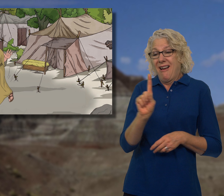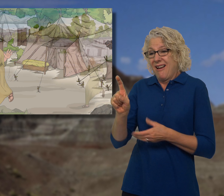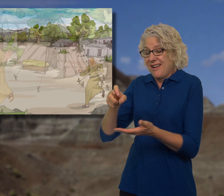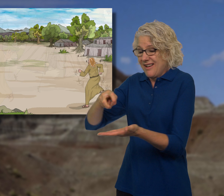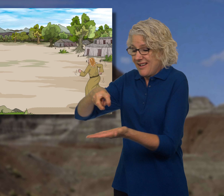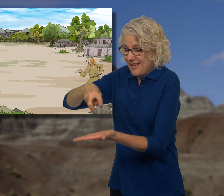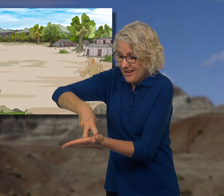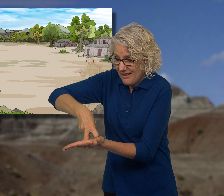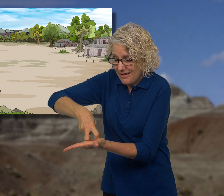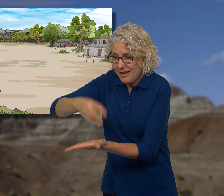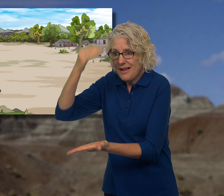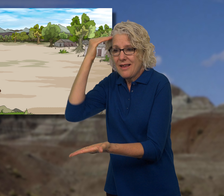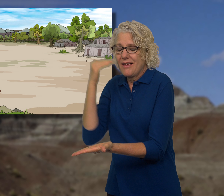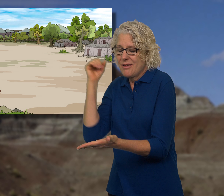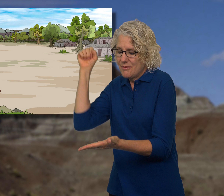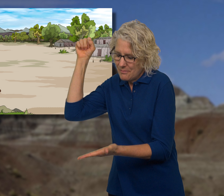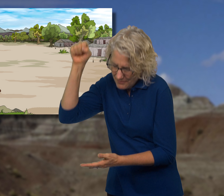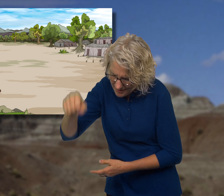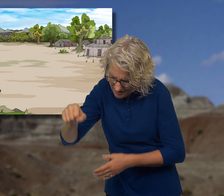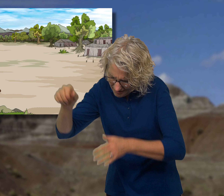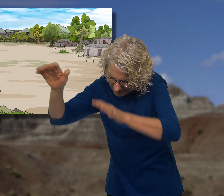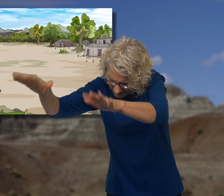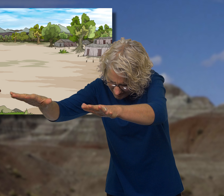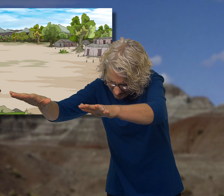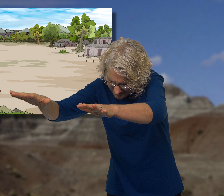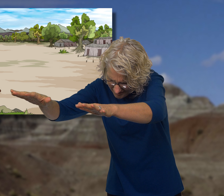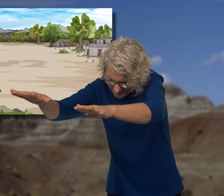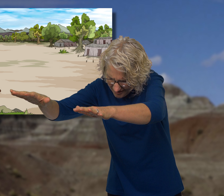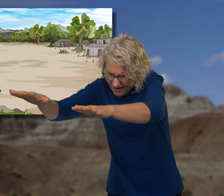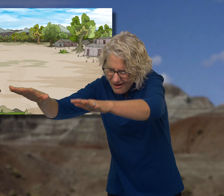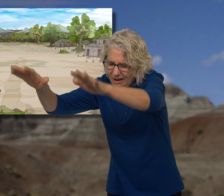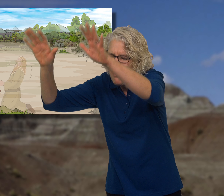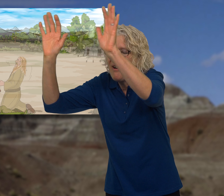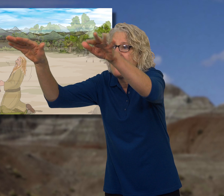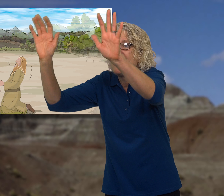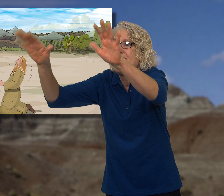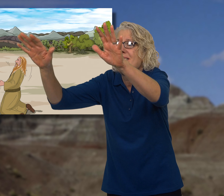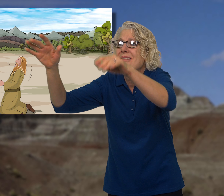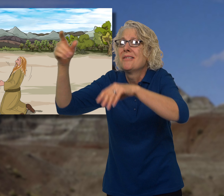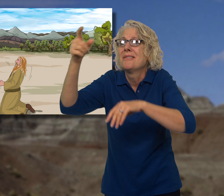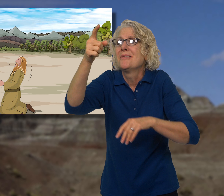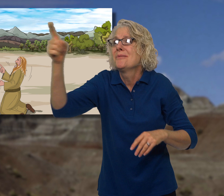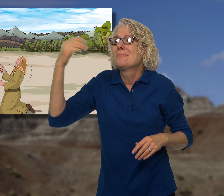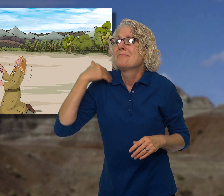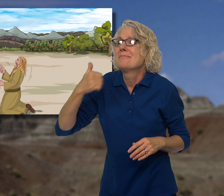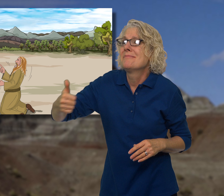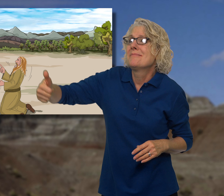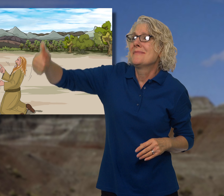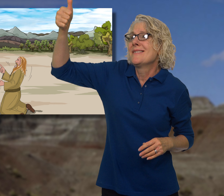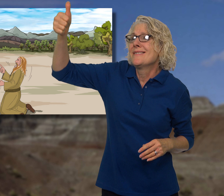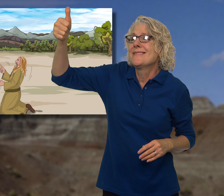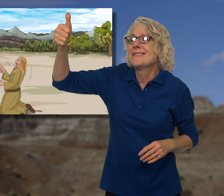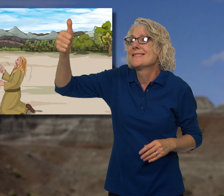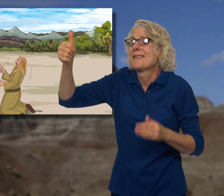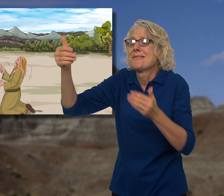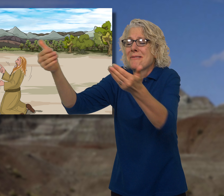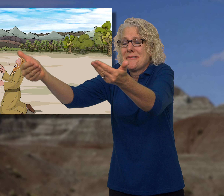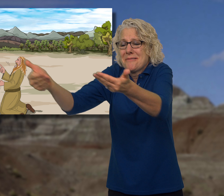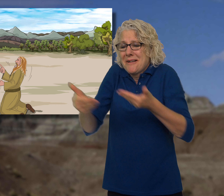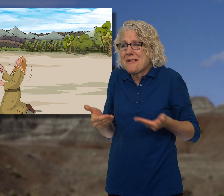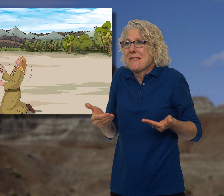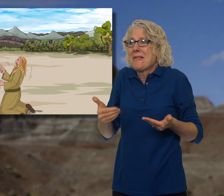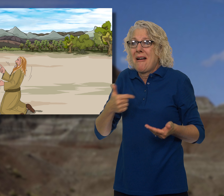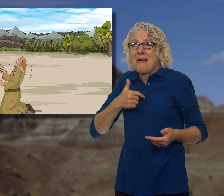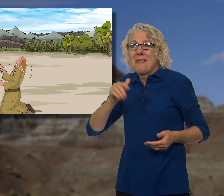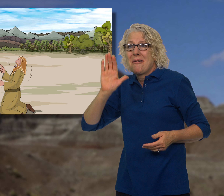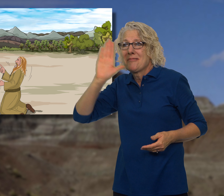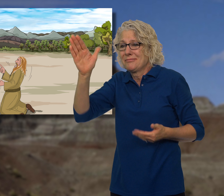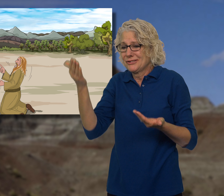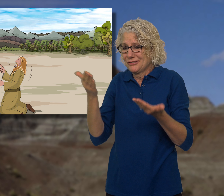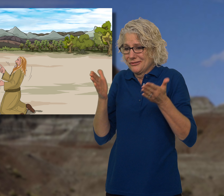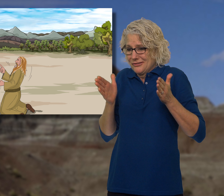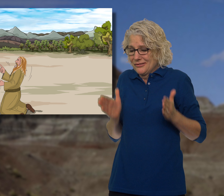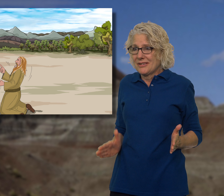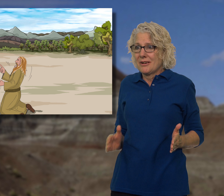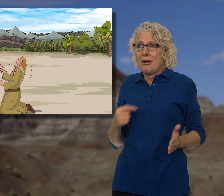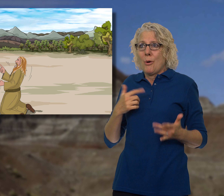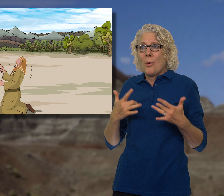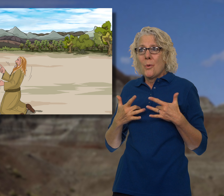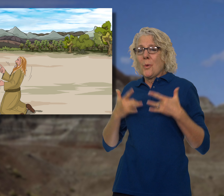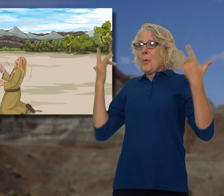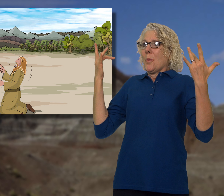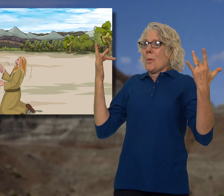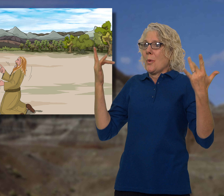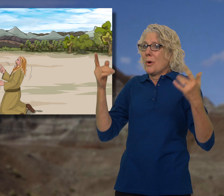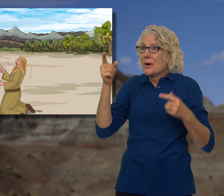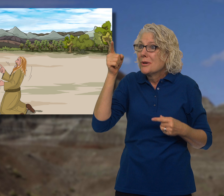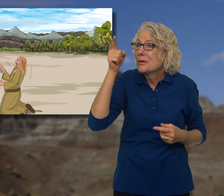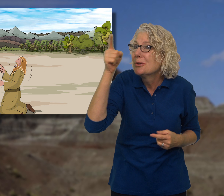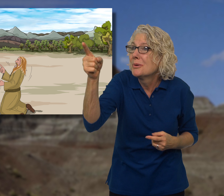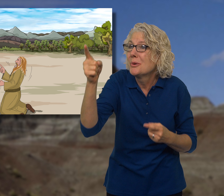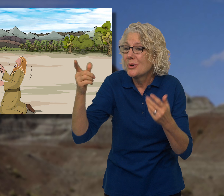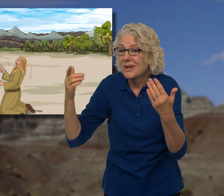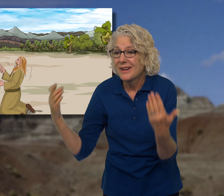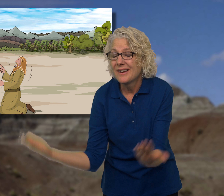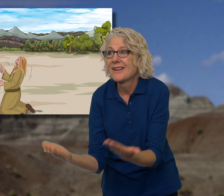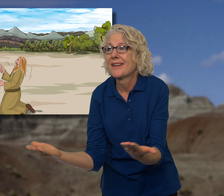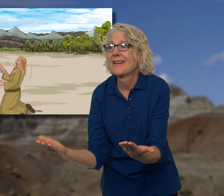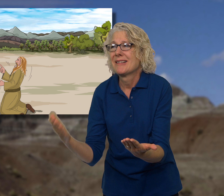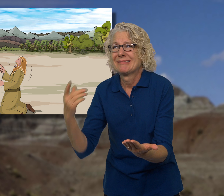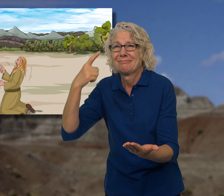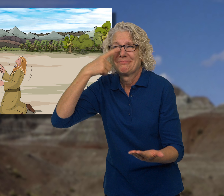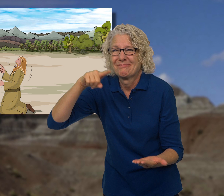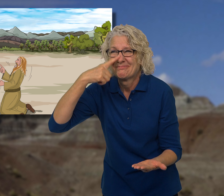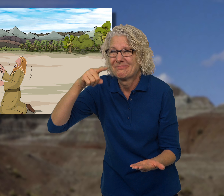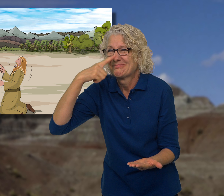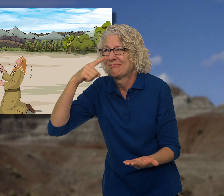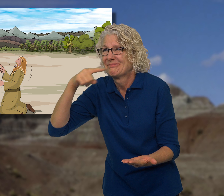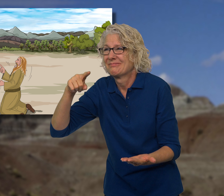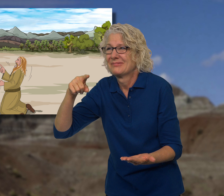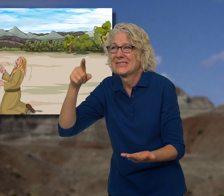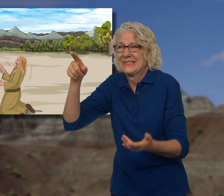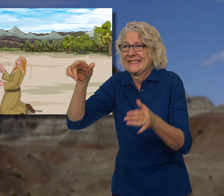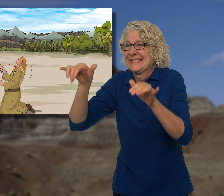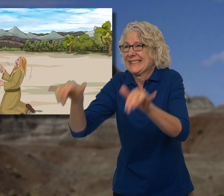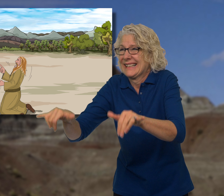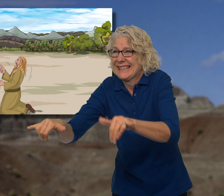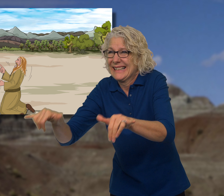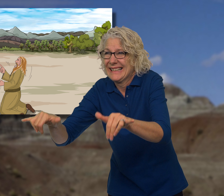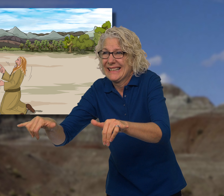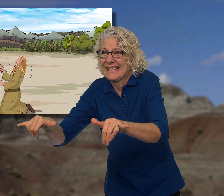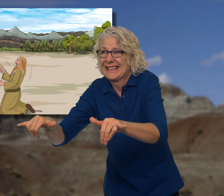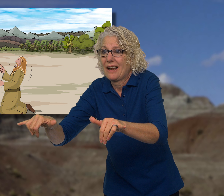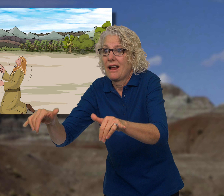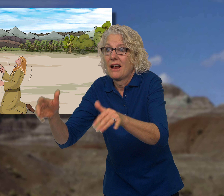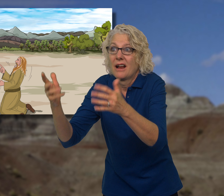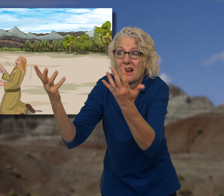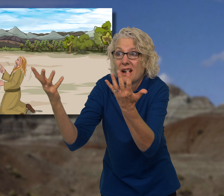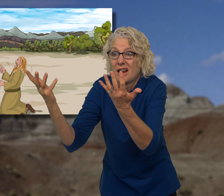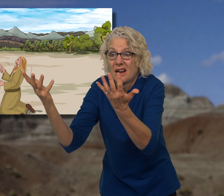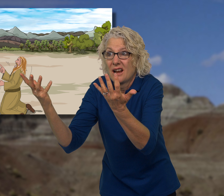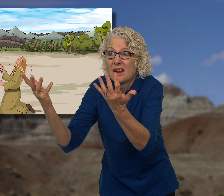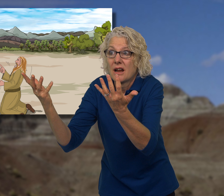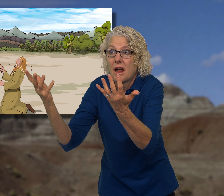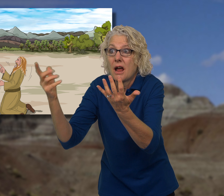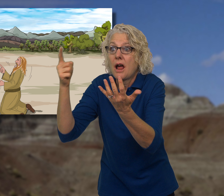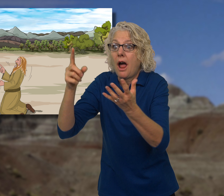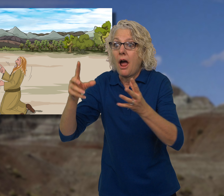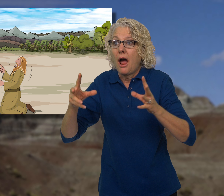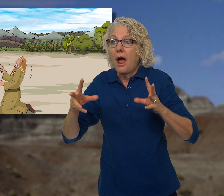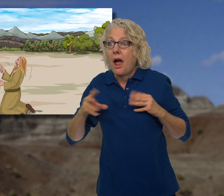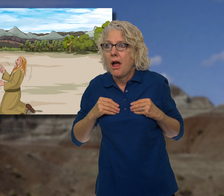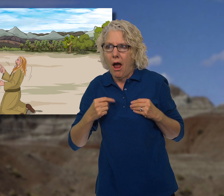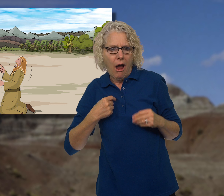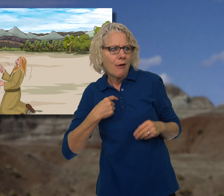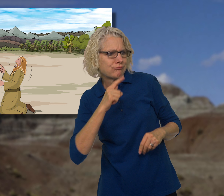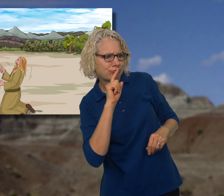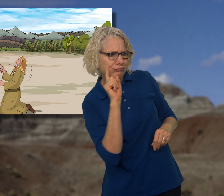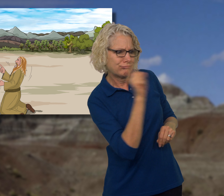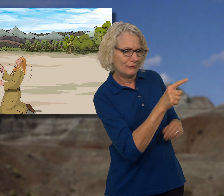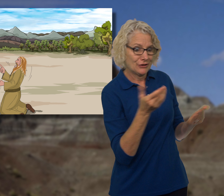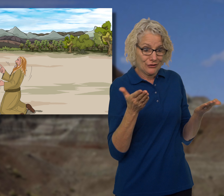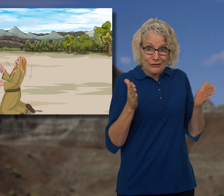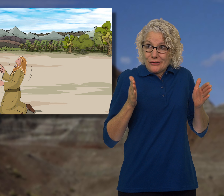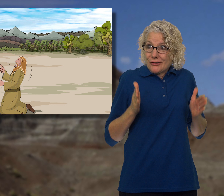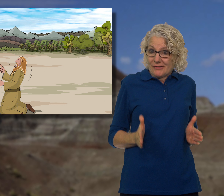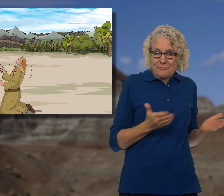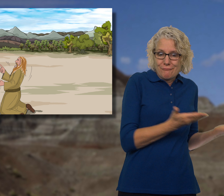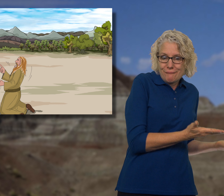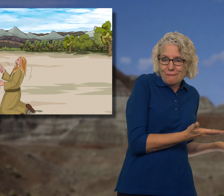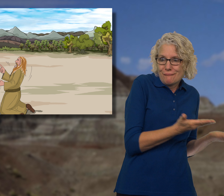“My lord,” said Abraham, “if I have found favor in your sight, please do not pass your servant by.